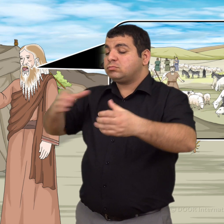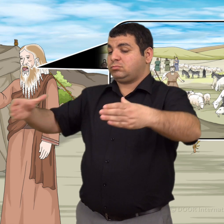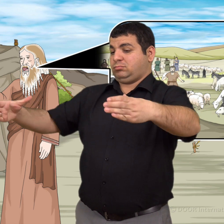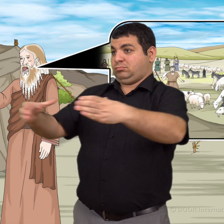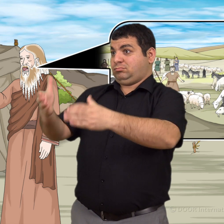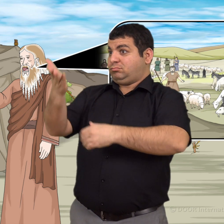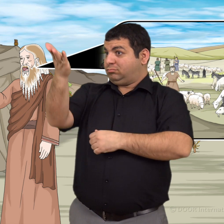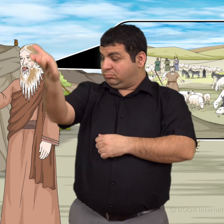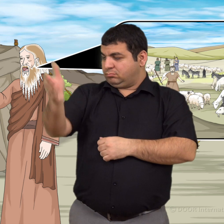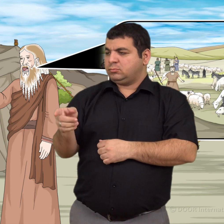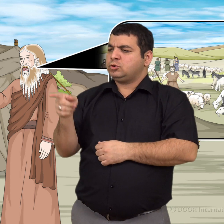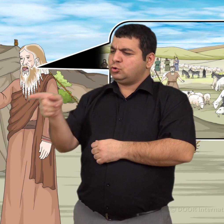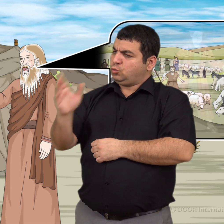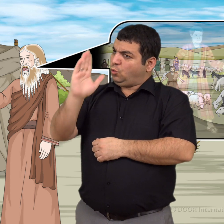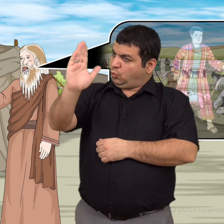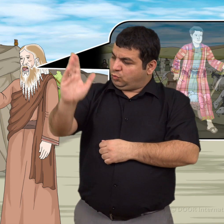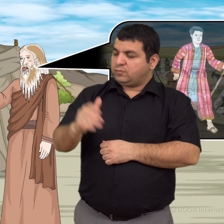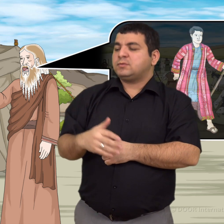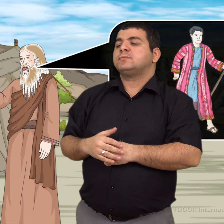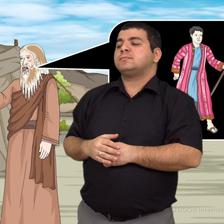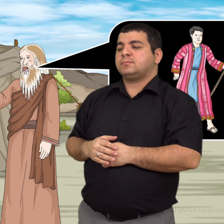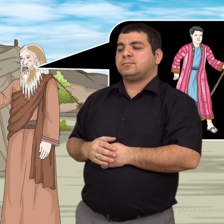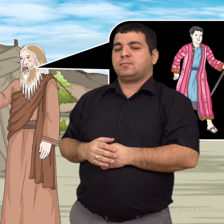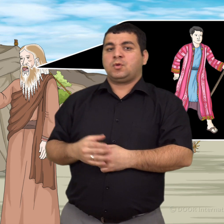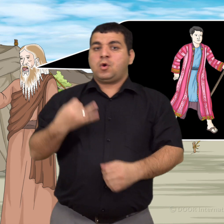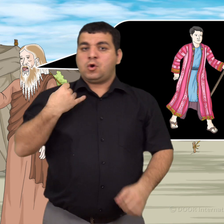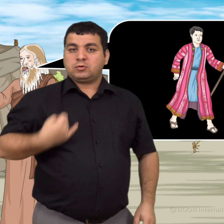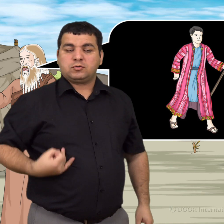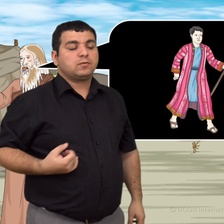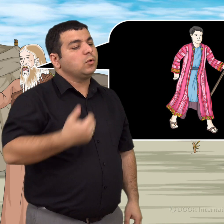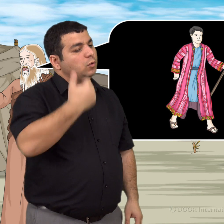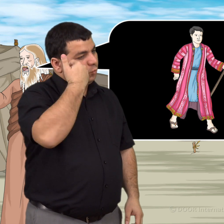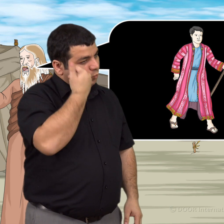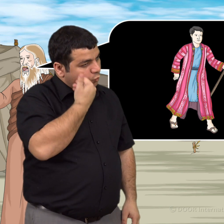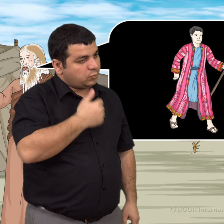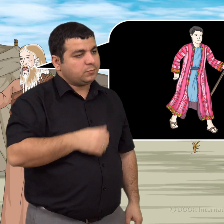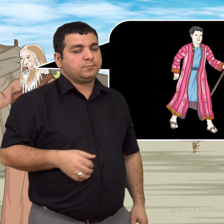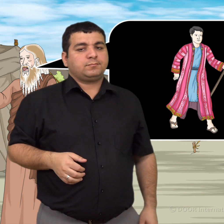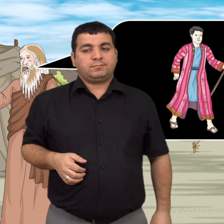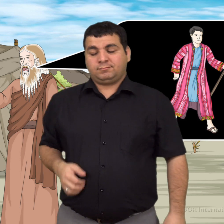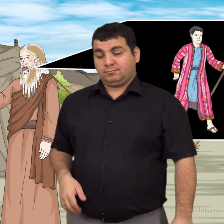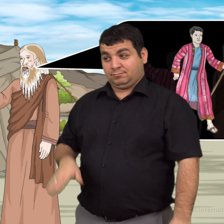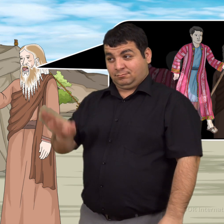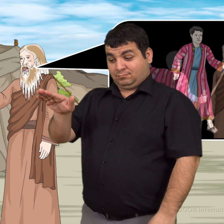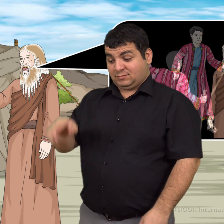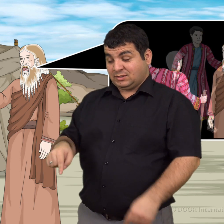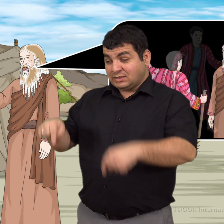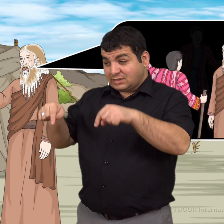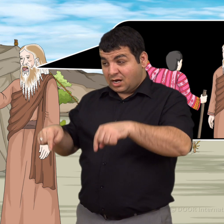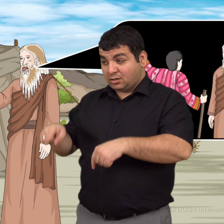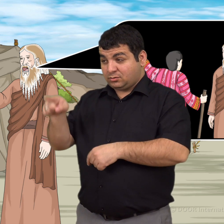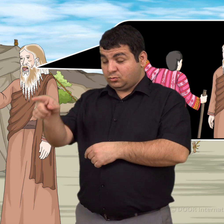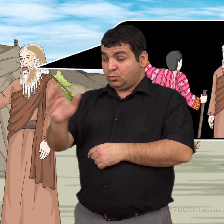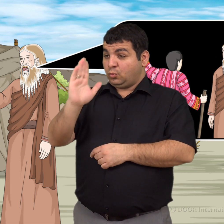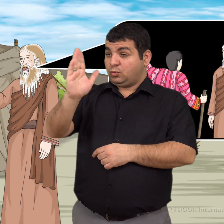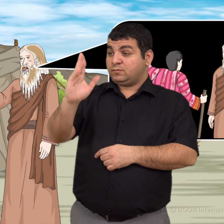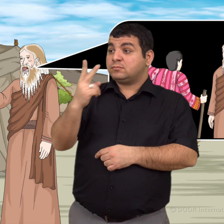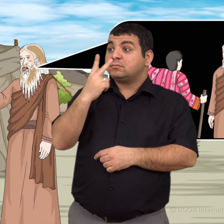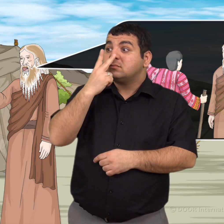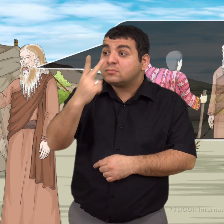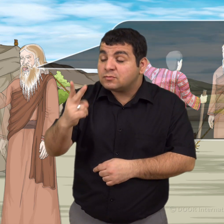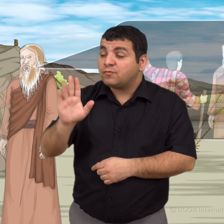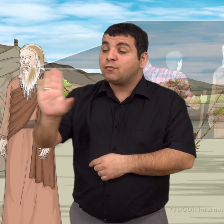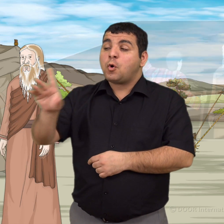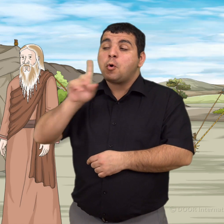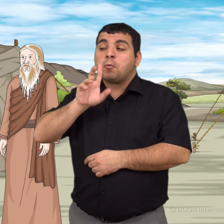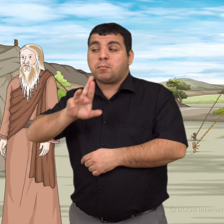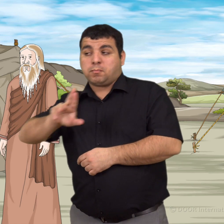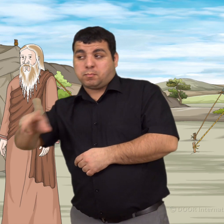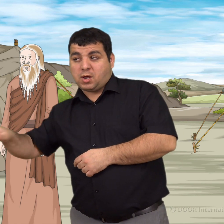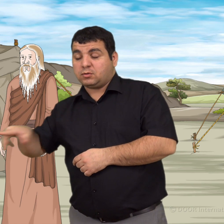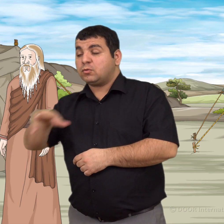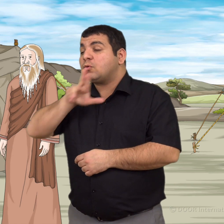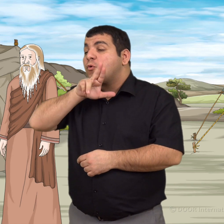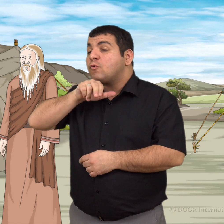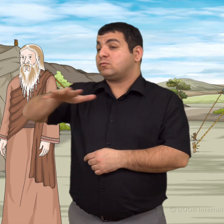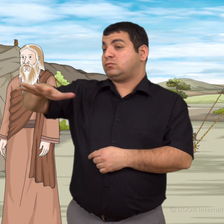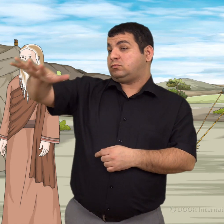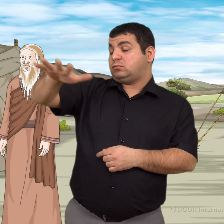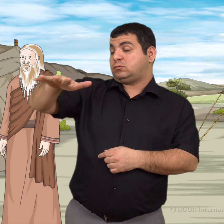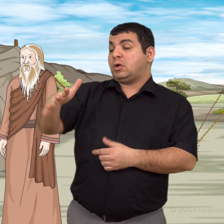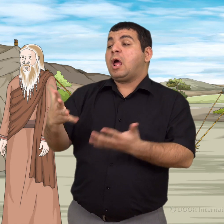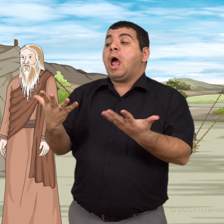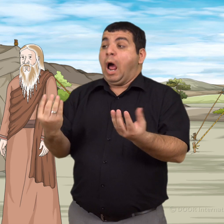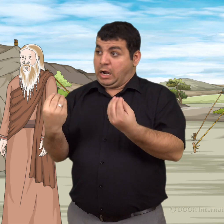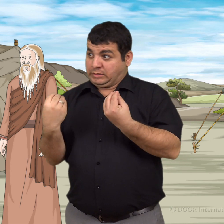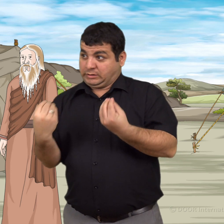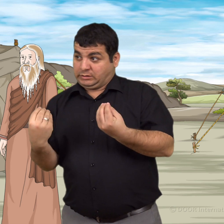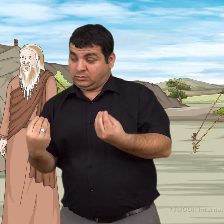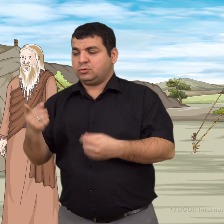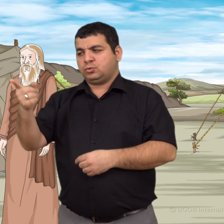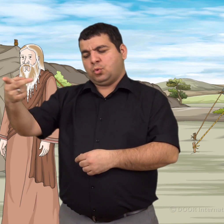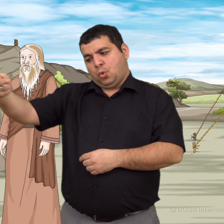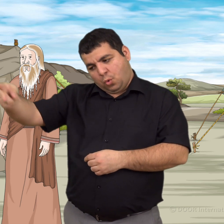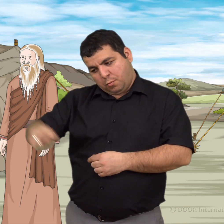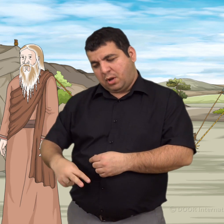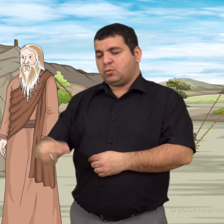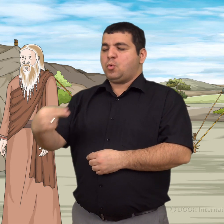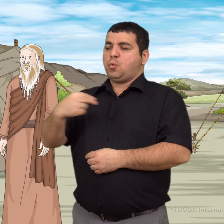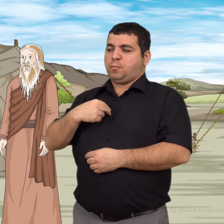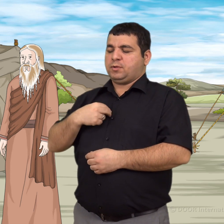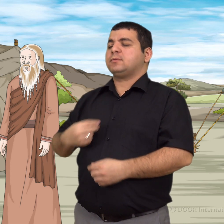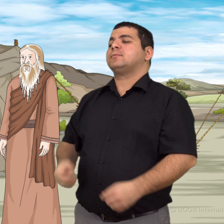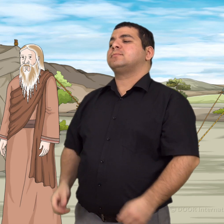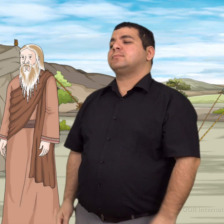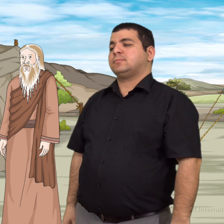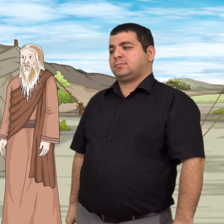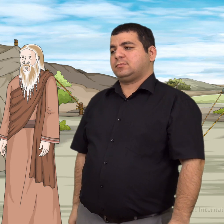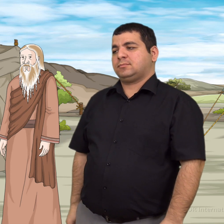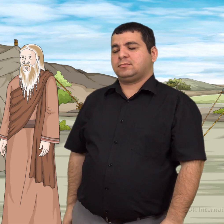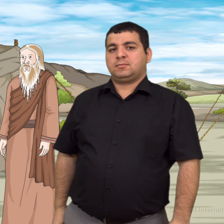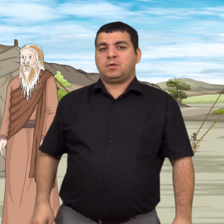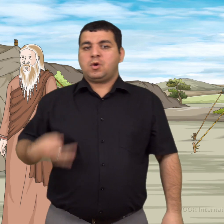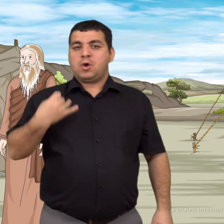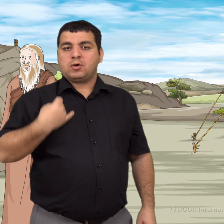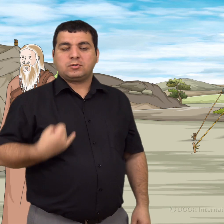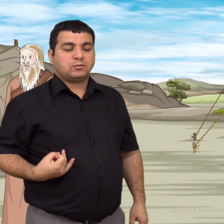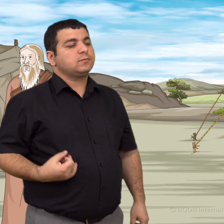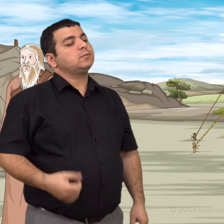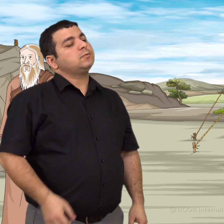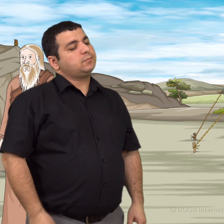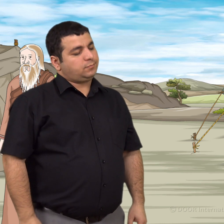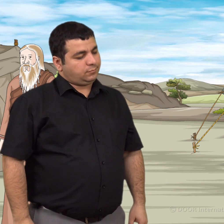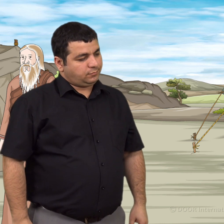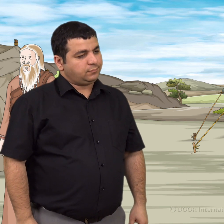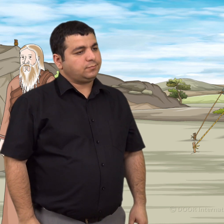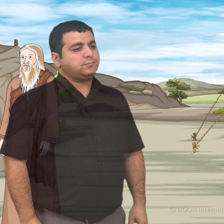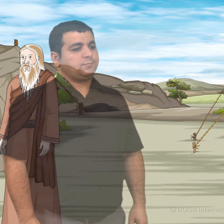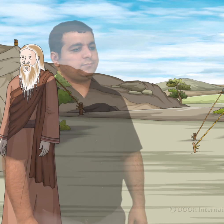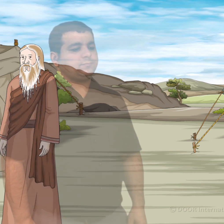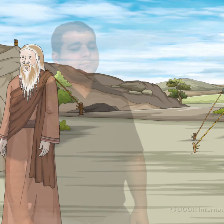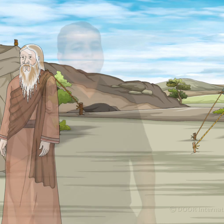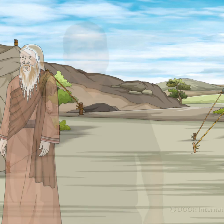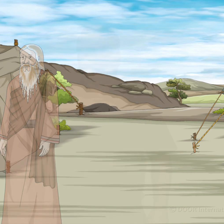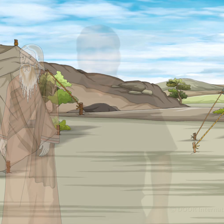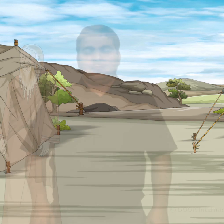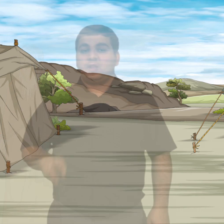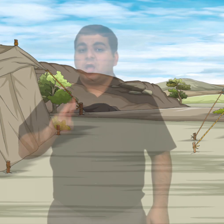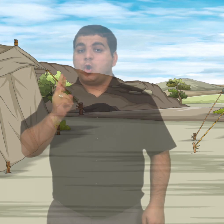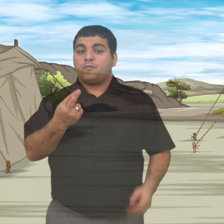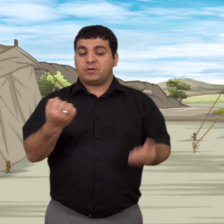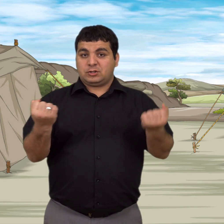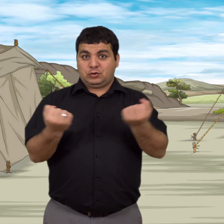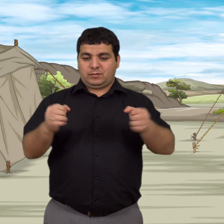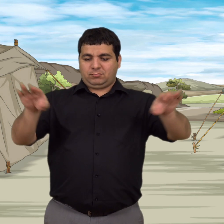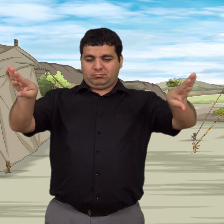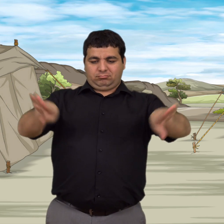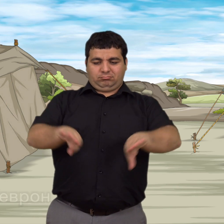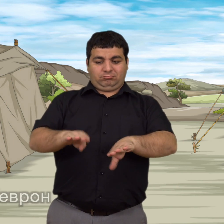“I am ready,” Joseph replied. Then Israel told him, “Go now and see how your brothers and the flocks are faring, and bring word back to me.”